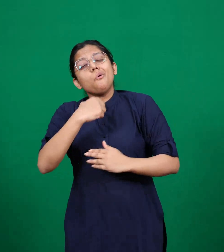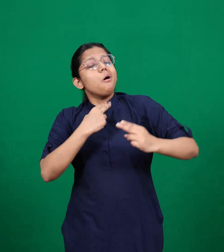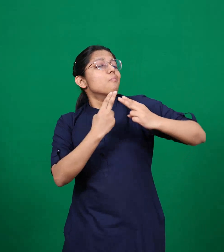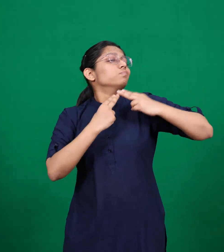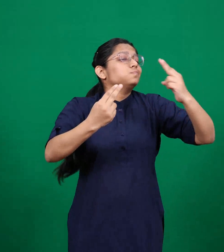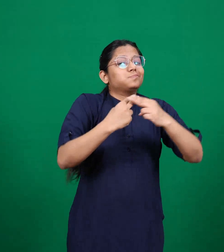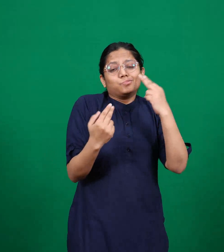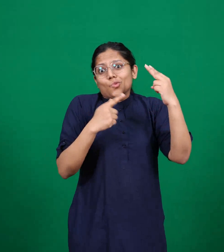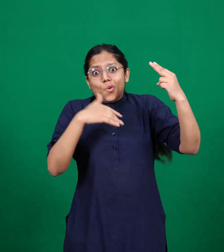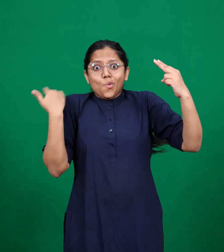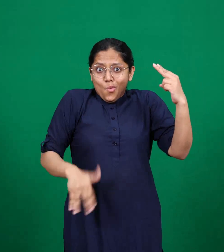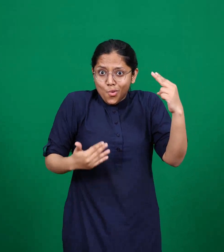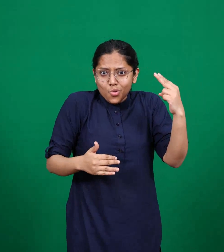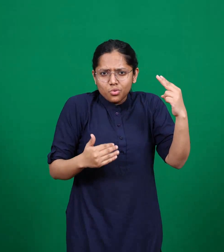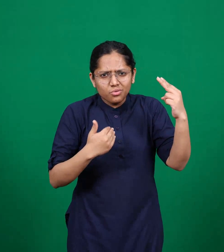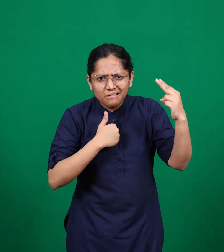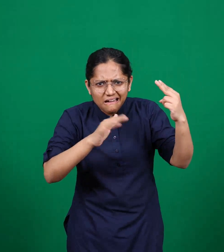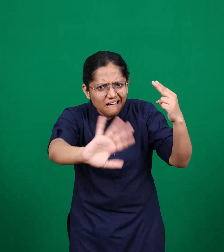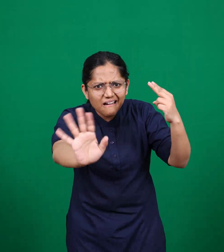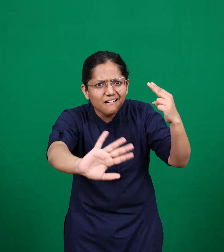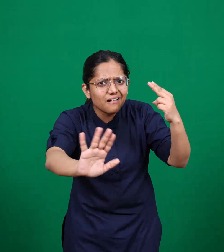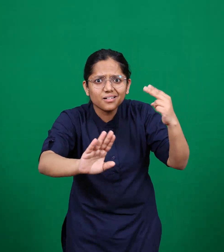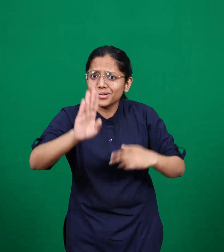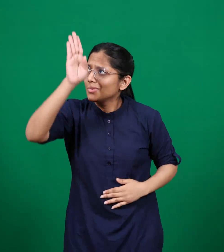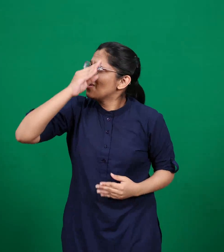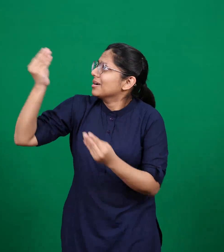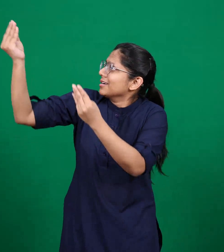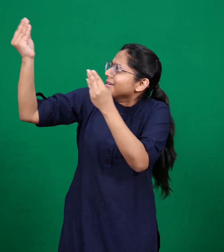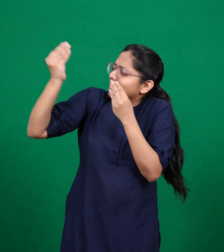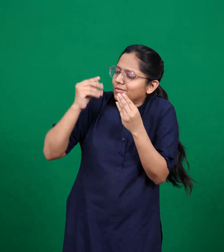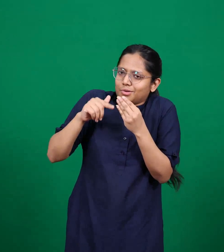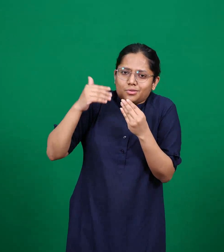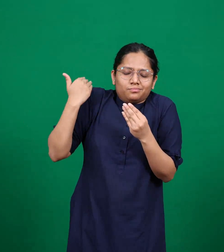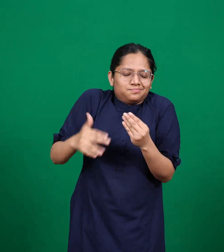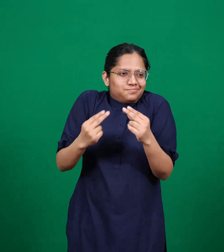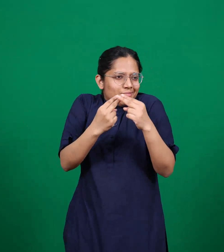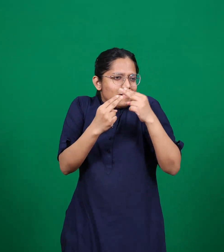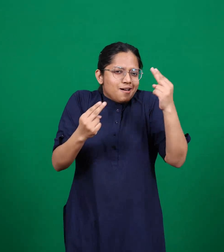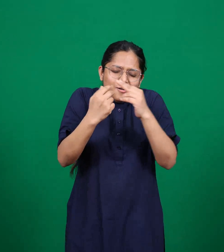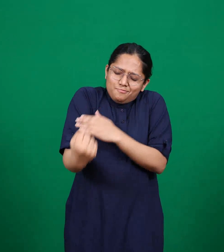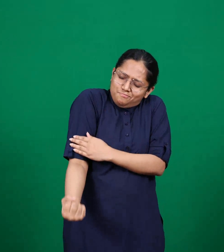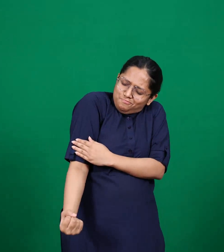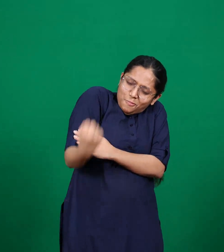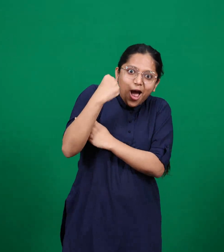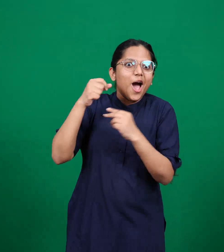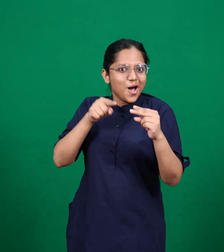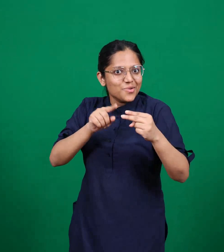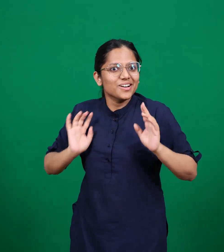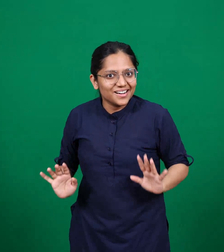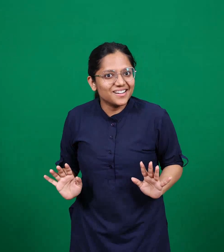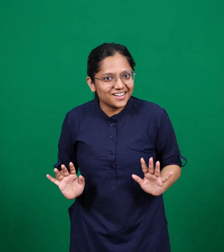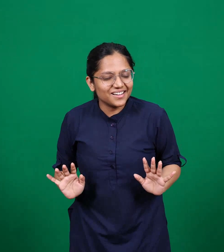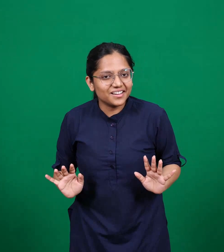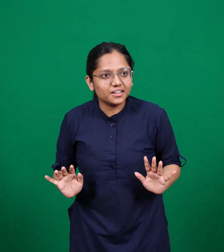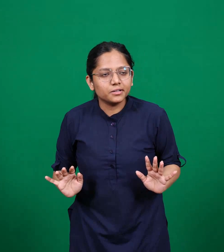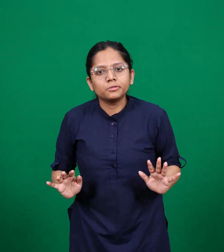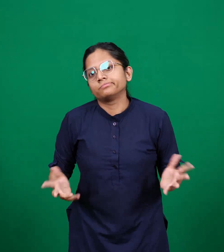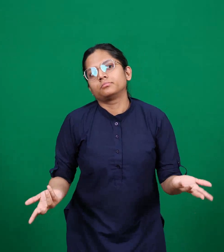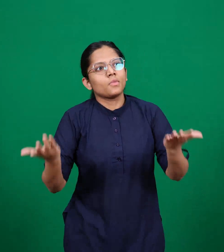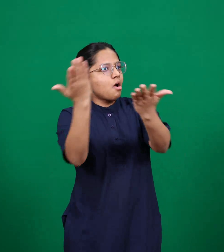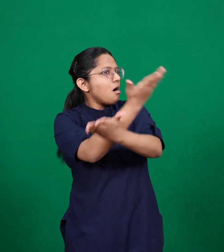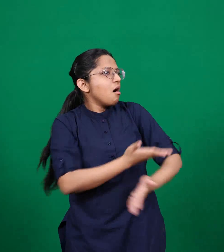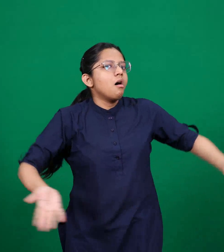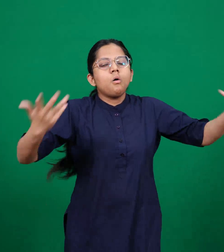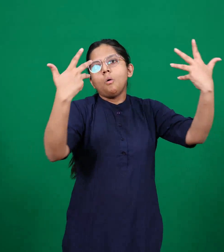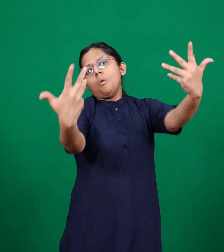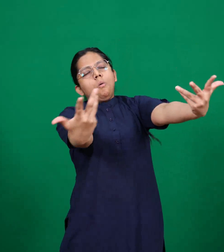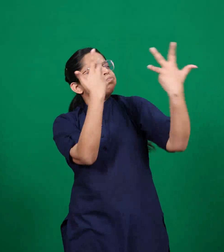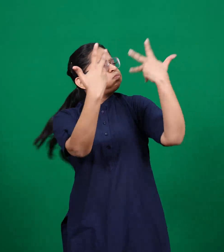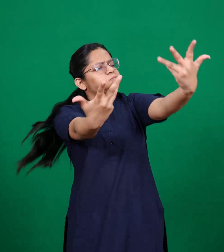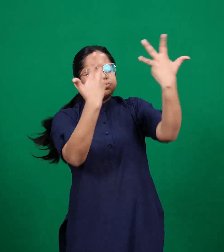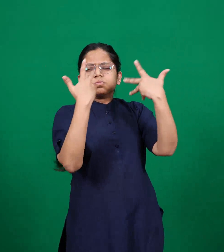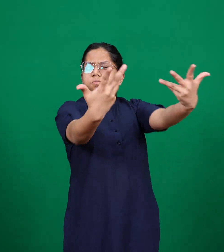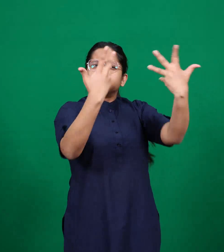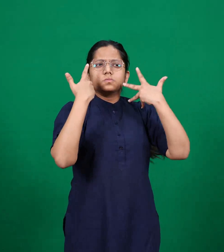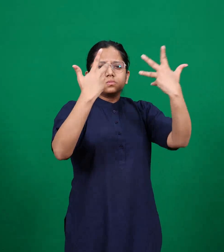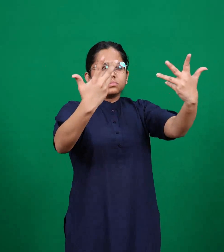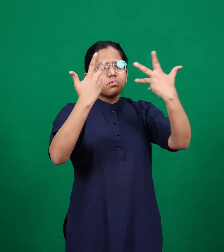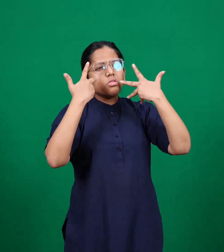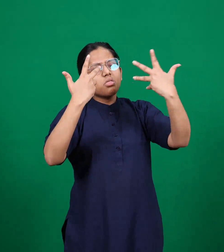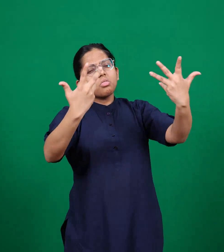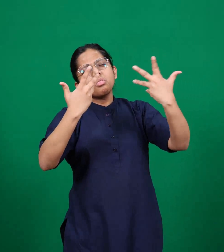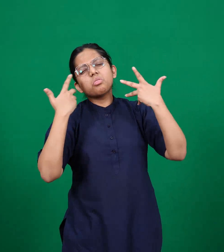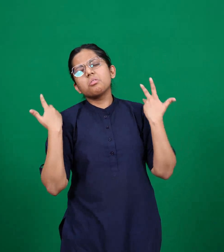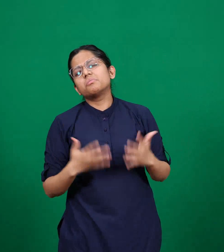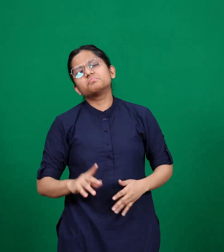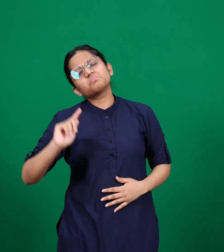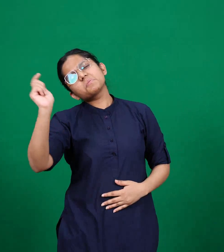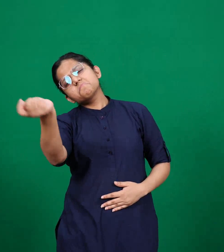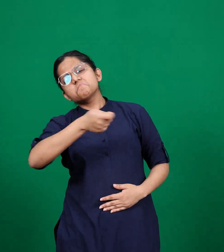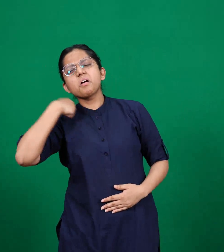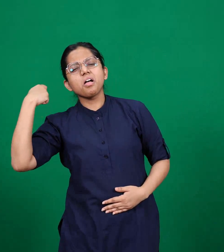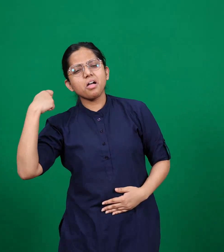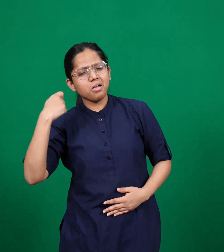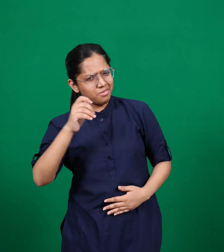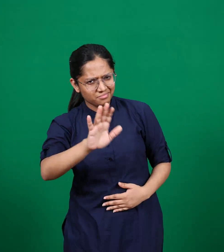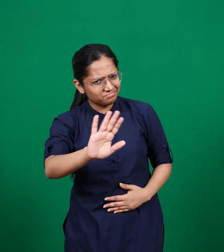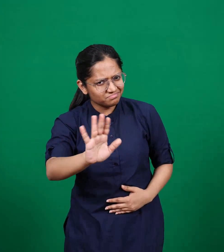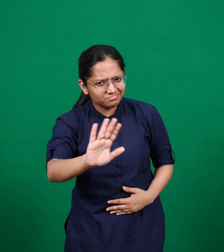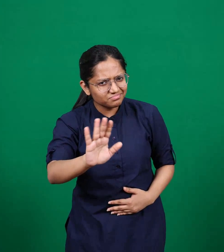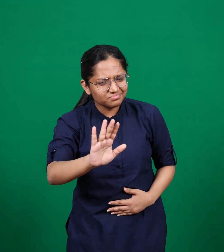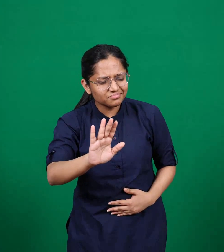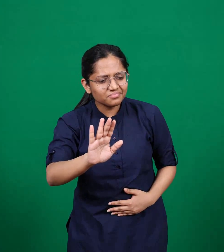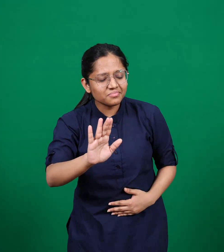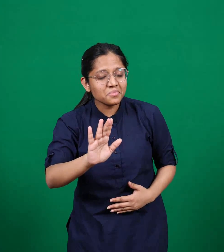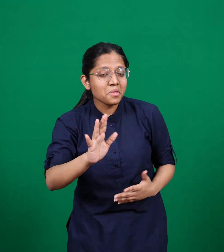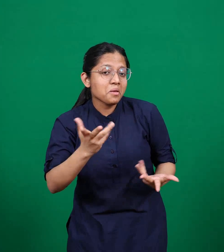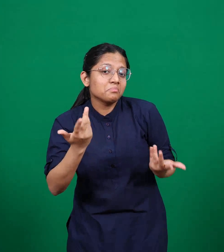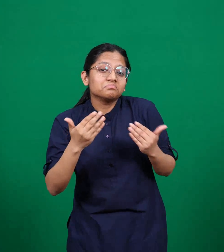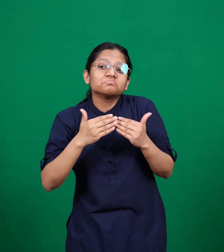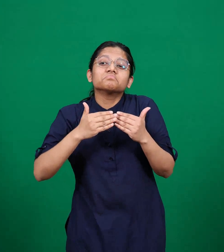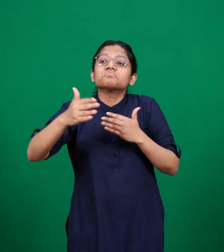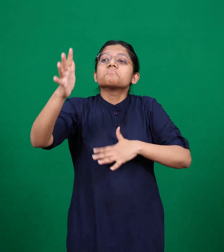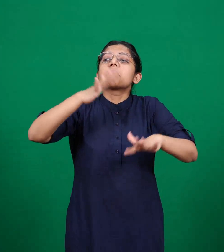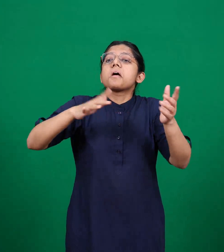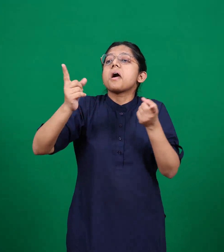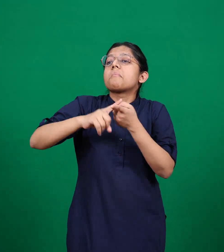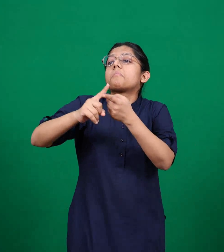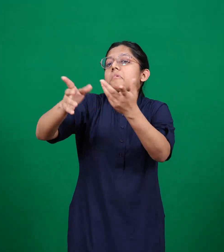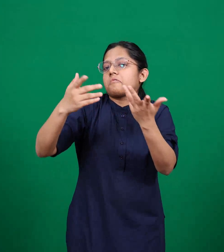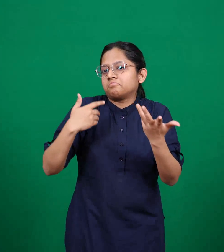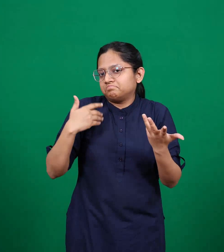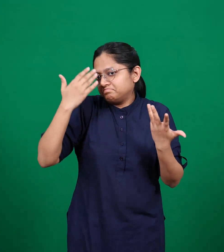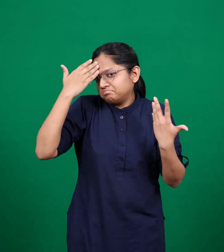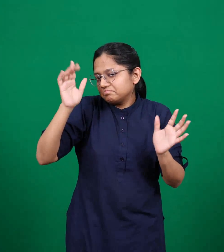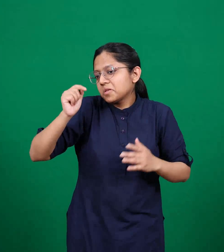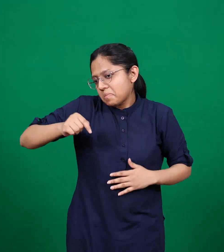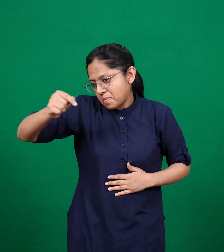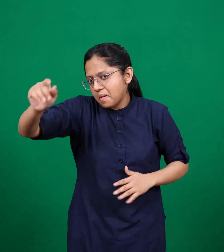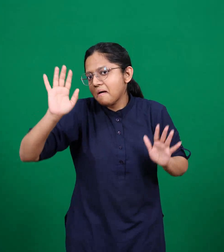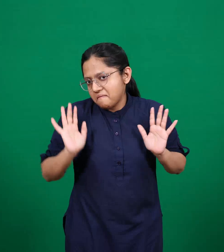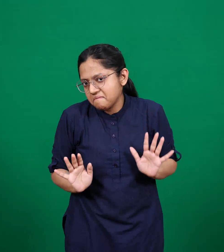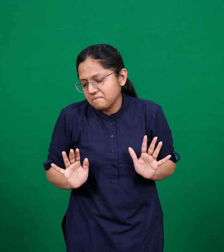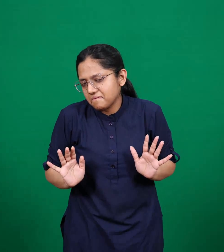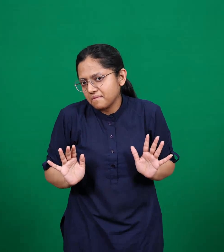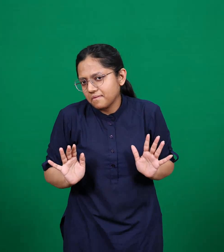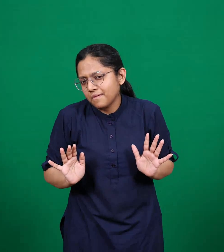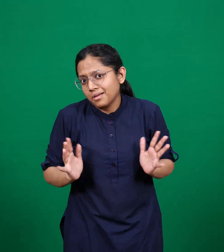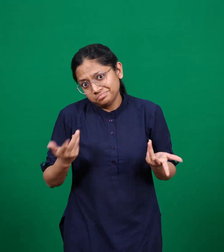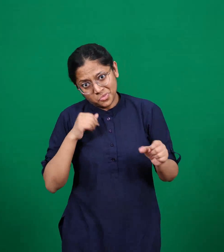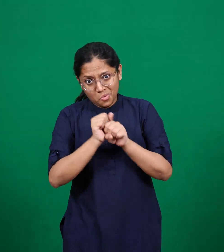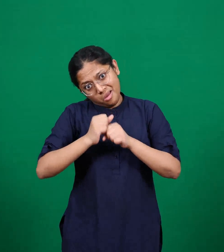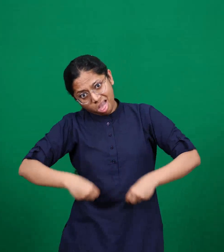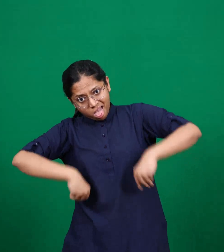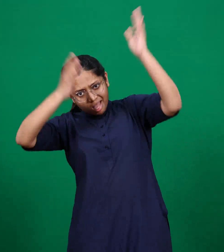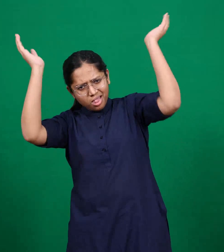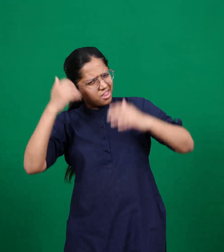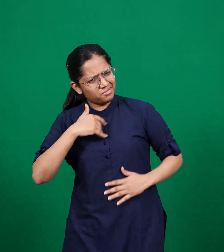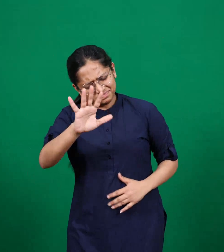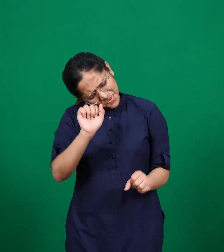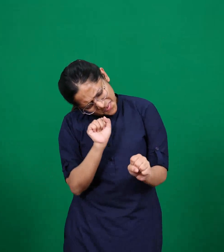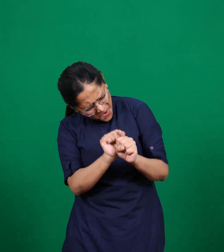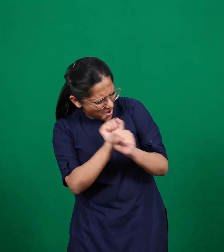We are hard pressed on all sides, but not crushed;